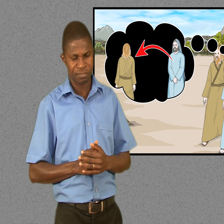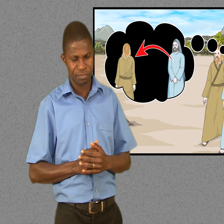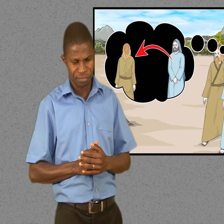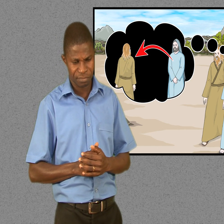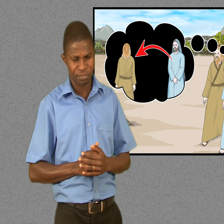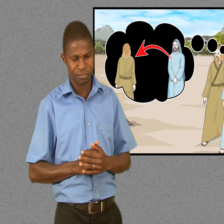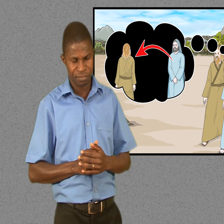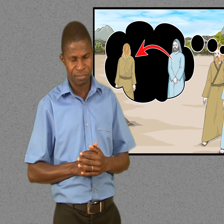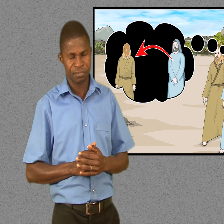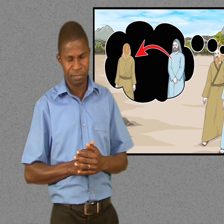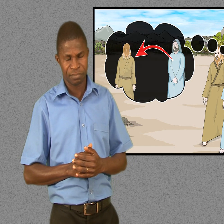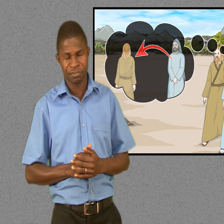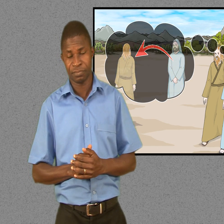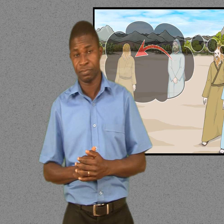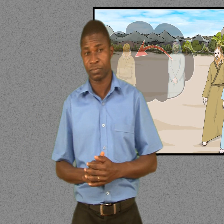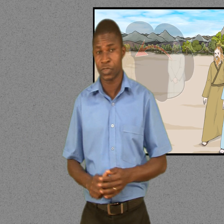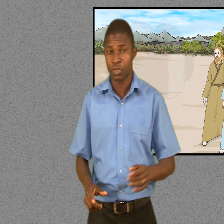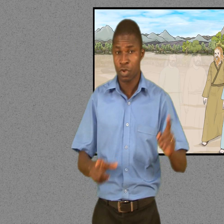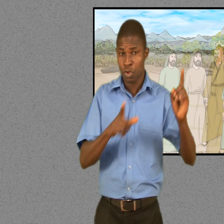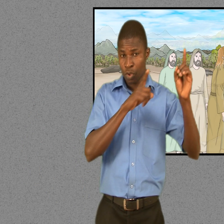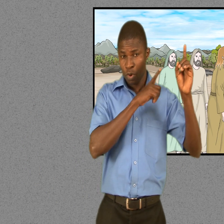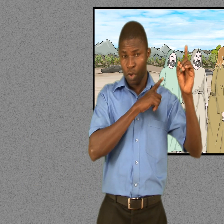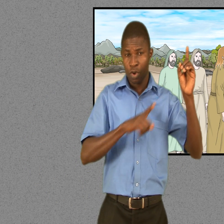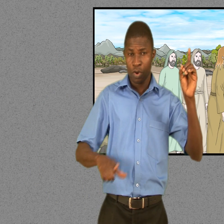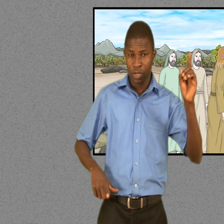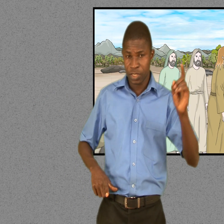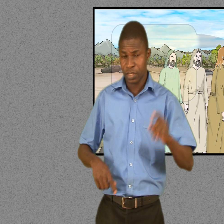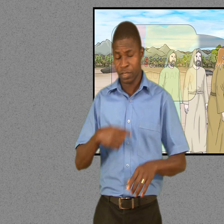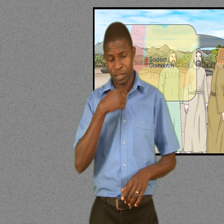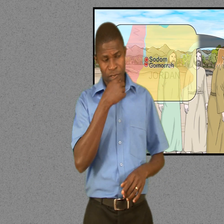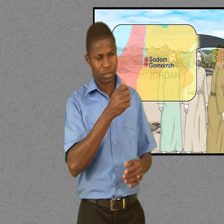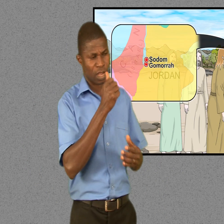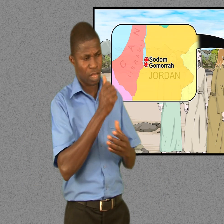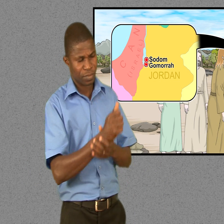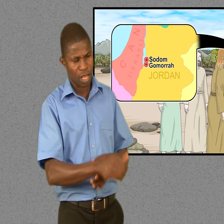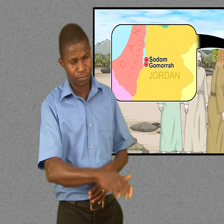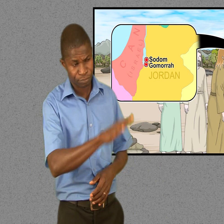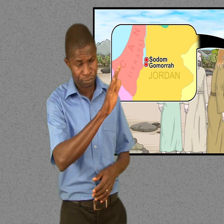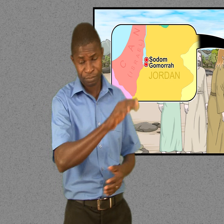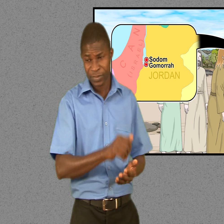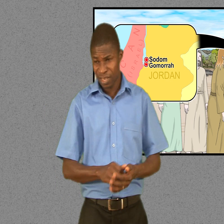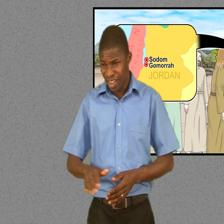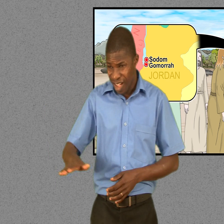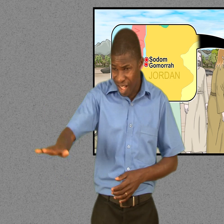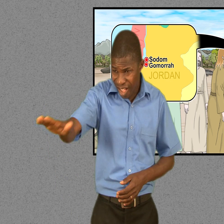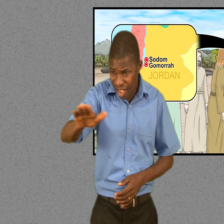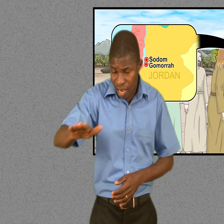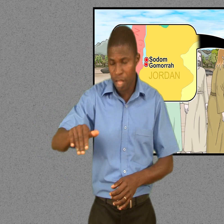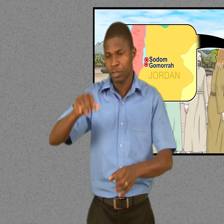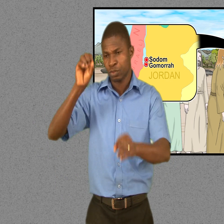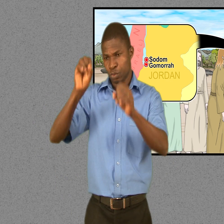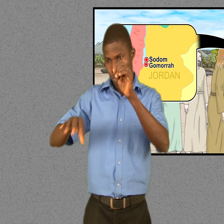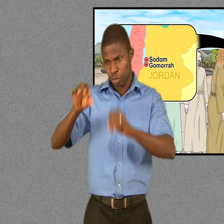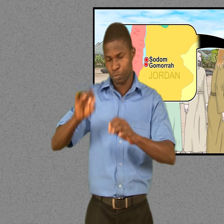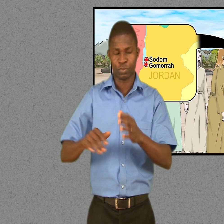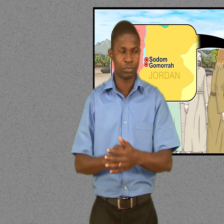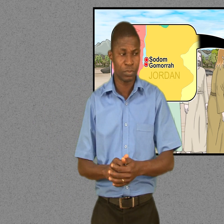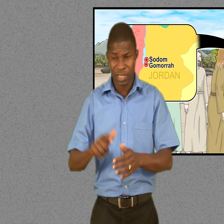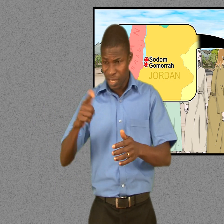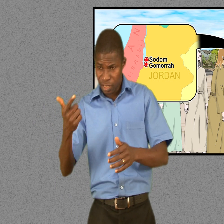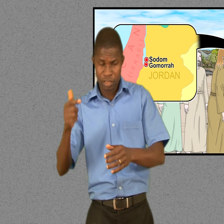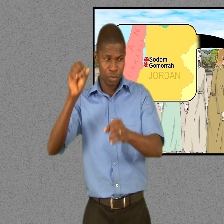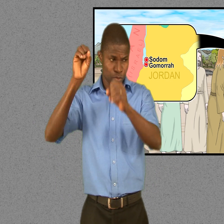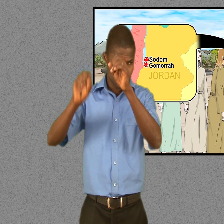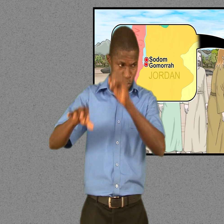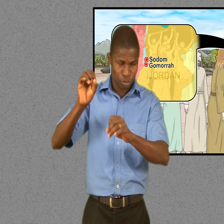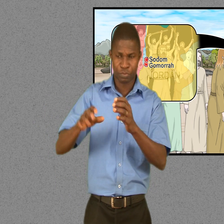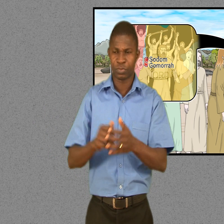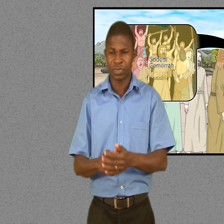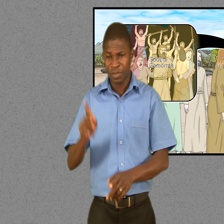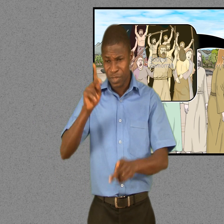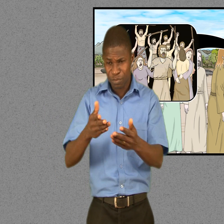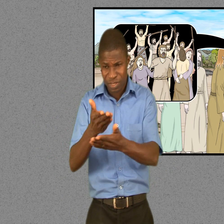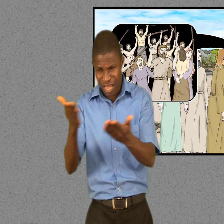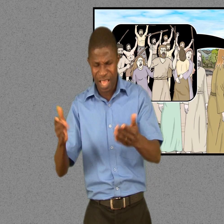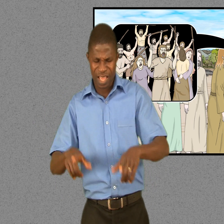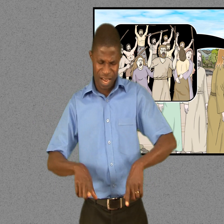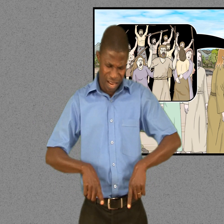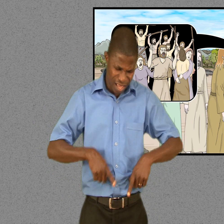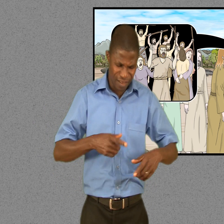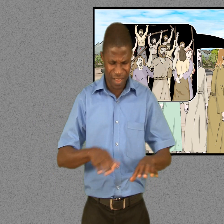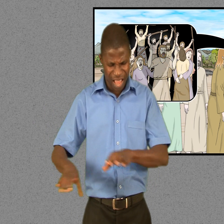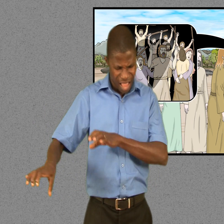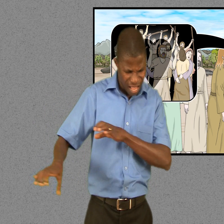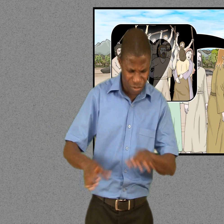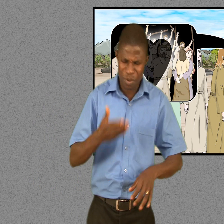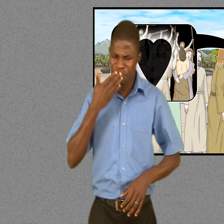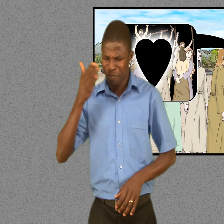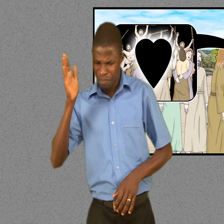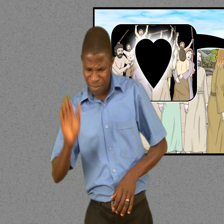Then the LORD said, “The outcry against Sodom and Gomorrah is great.